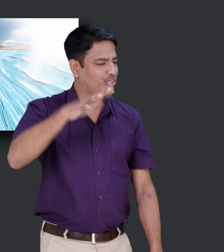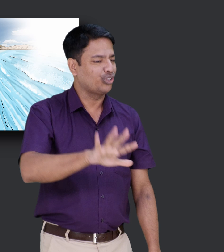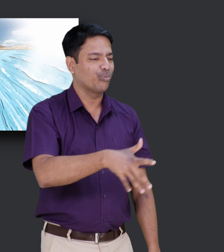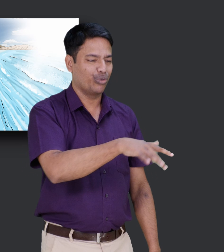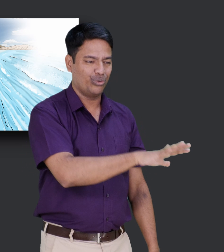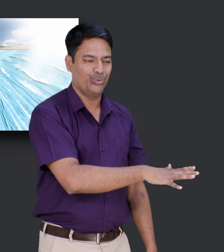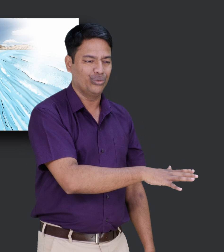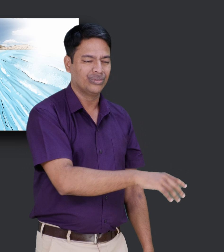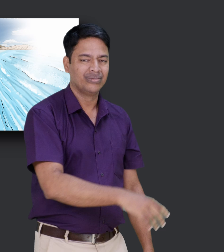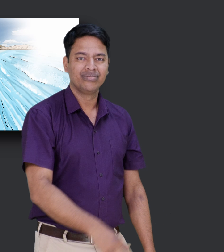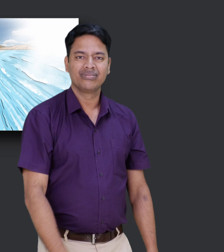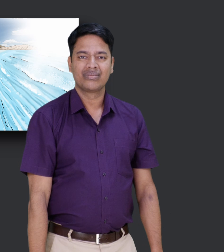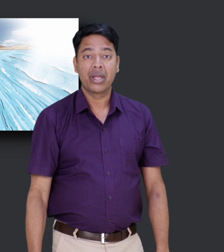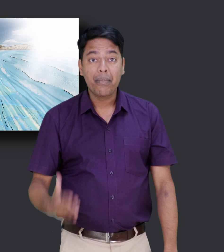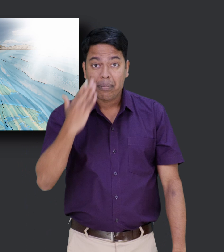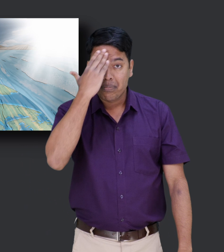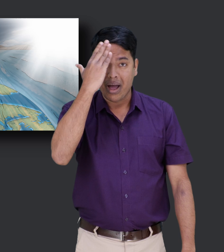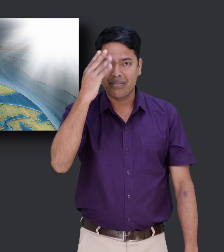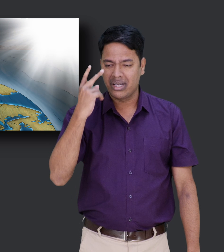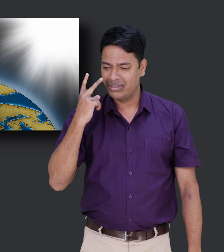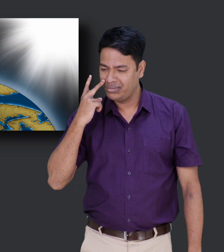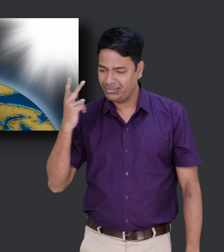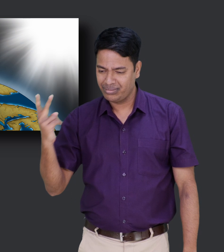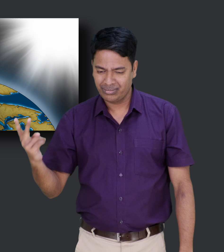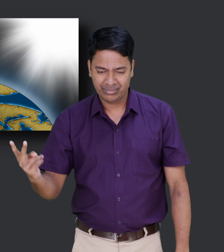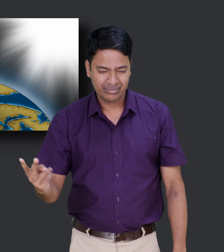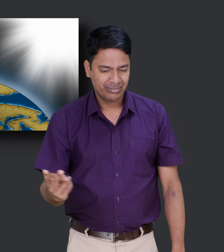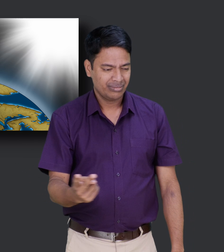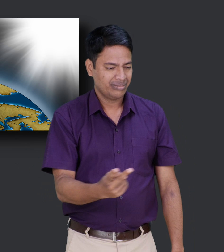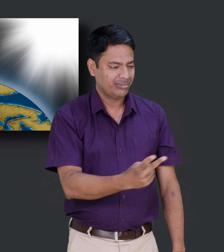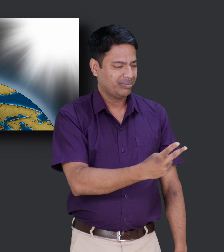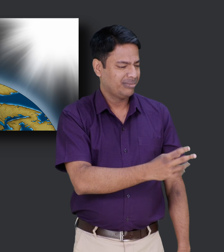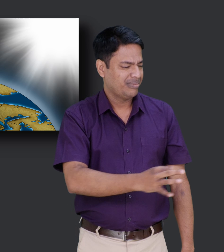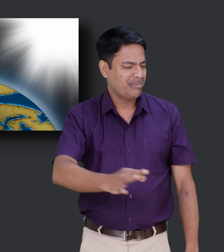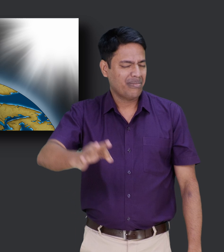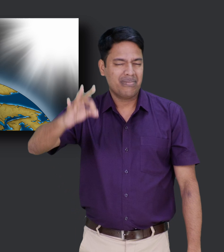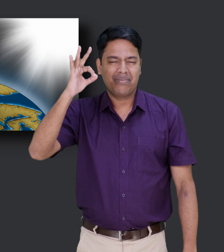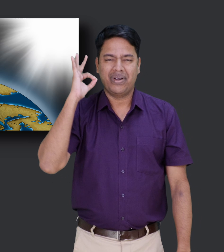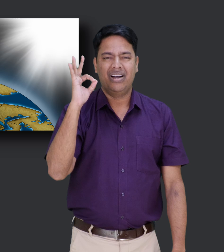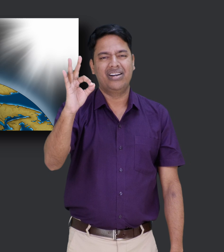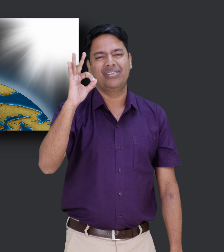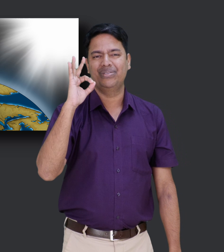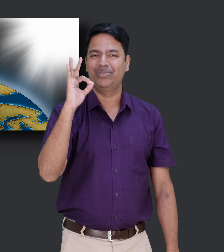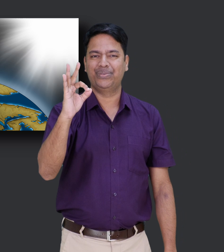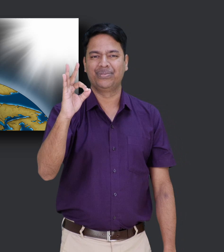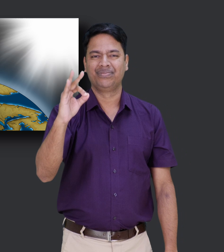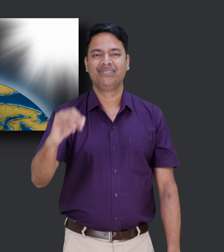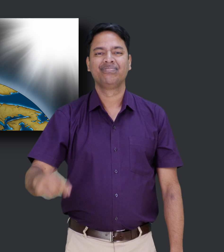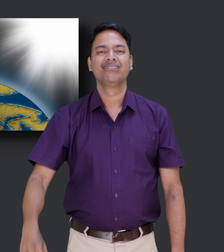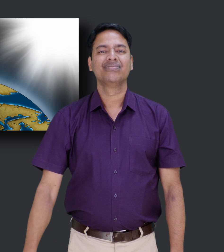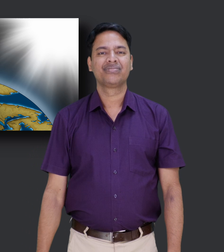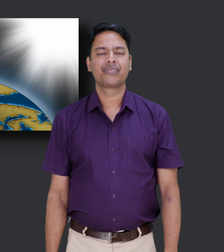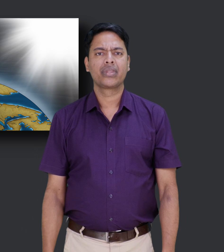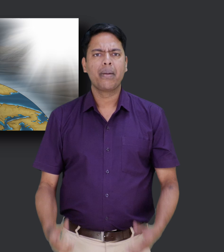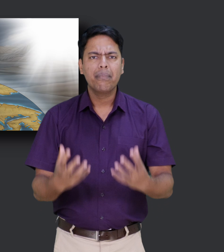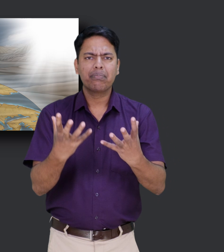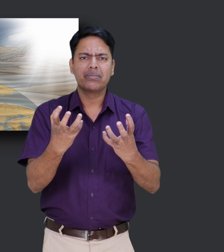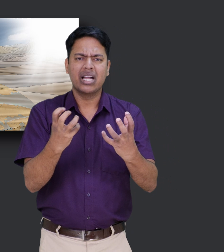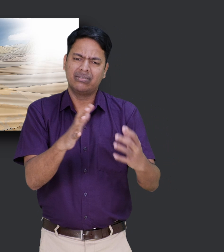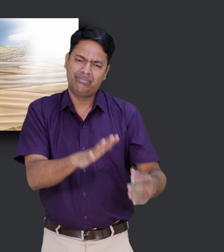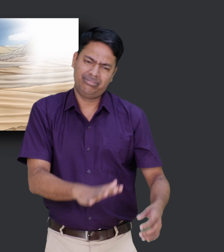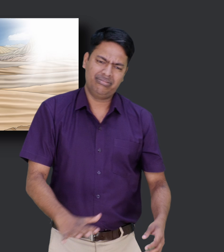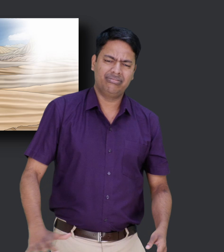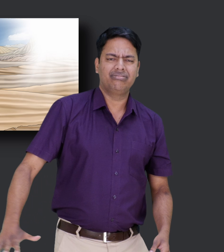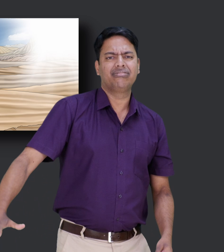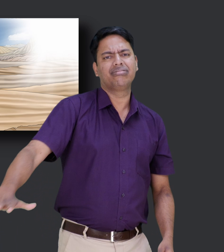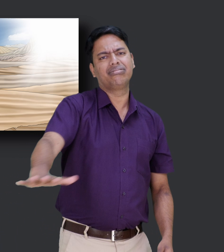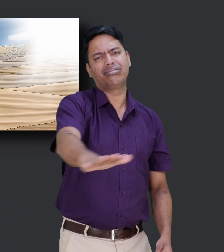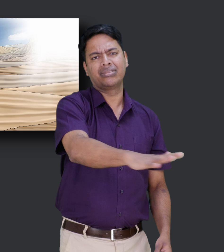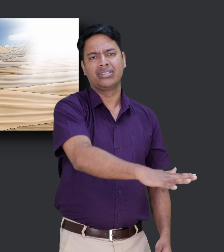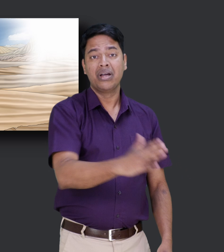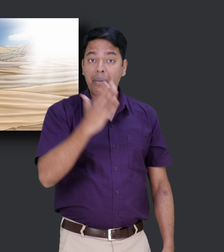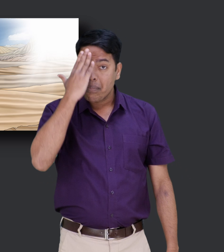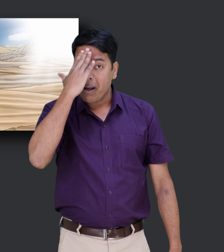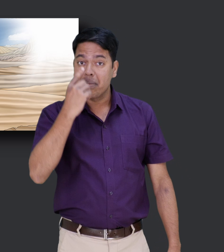God called the dry land “earth,” and the gathering of waters He called “seas.” And God saw that it was good.